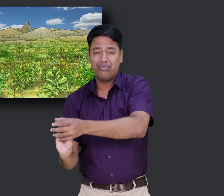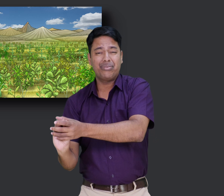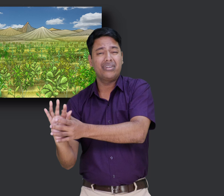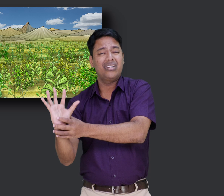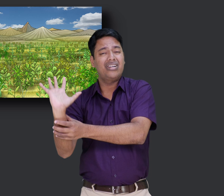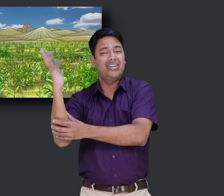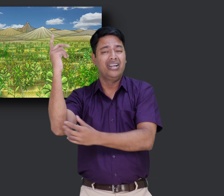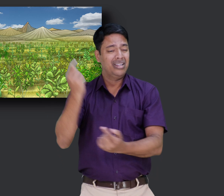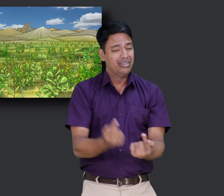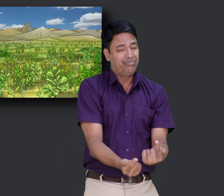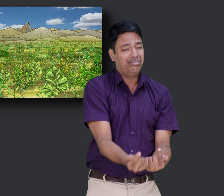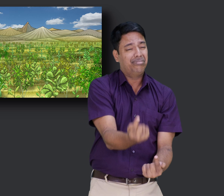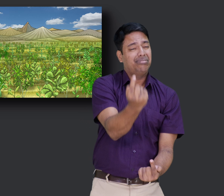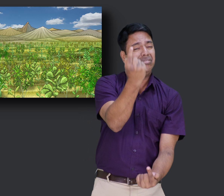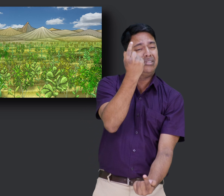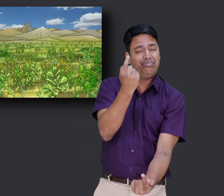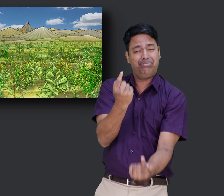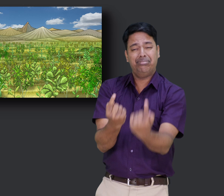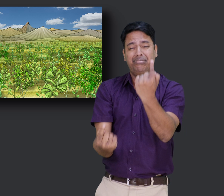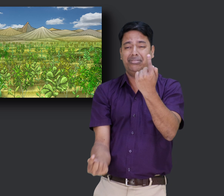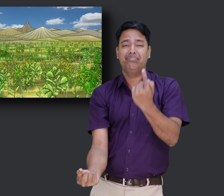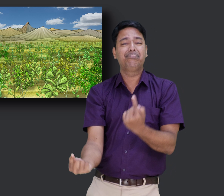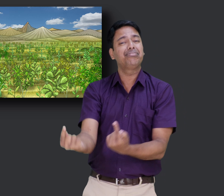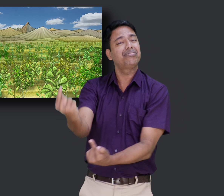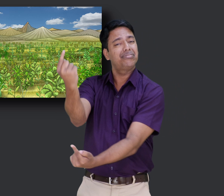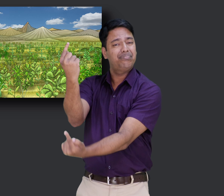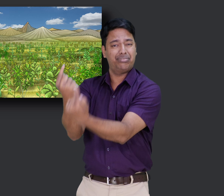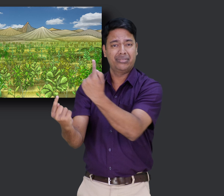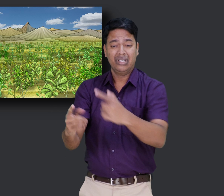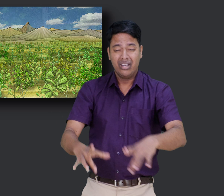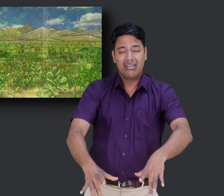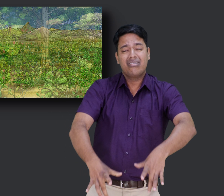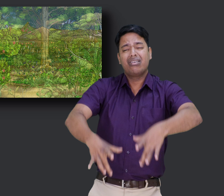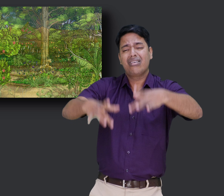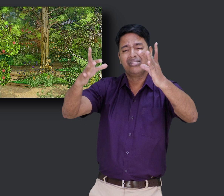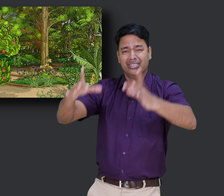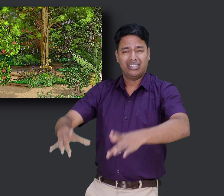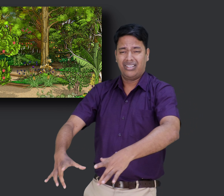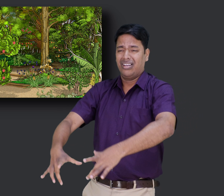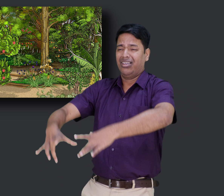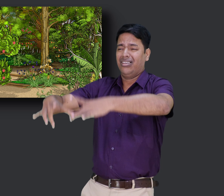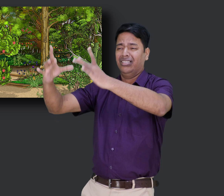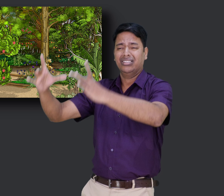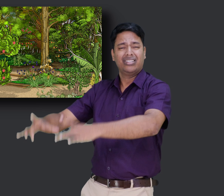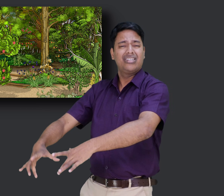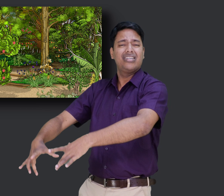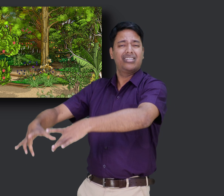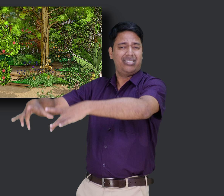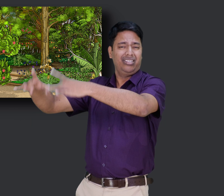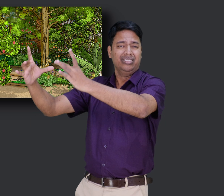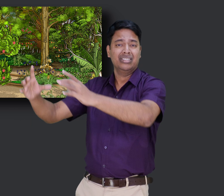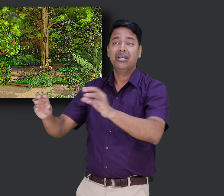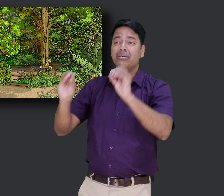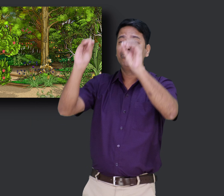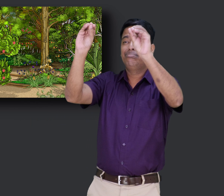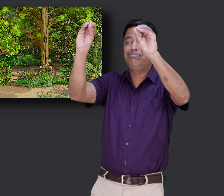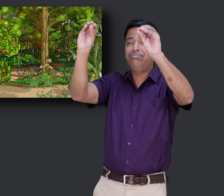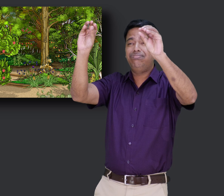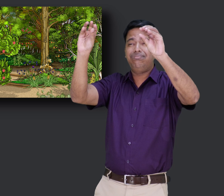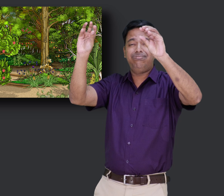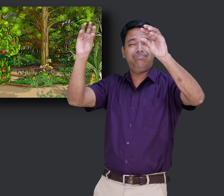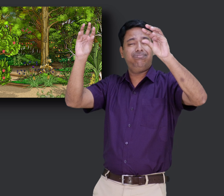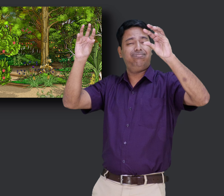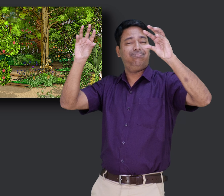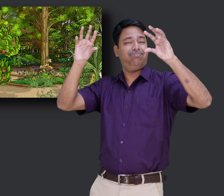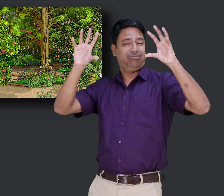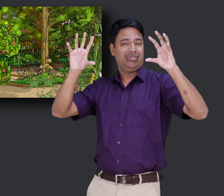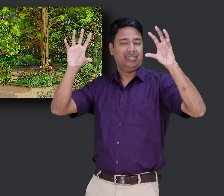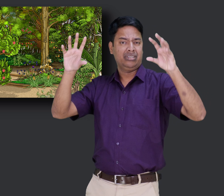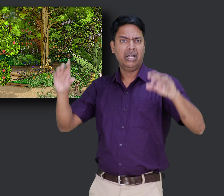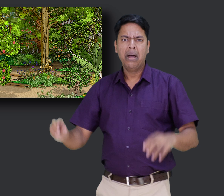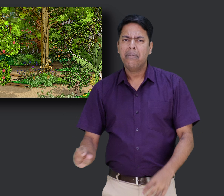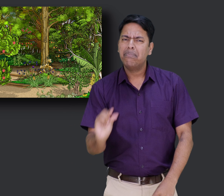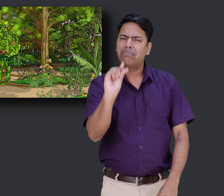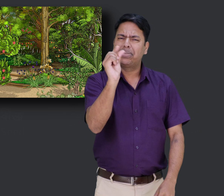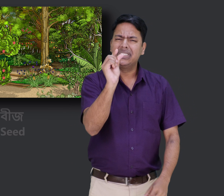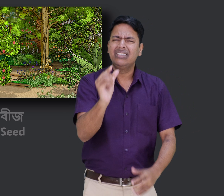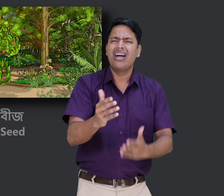And it was so.